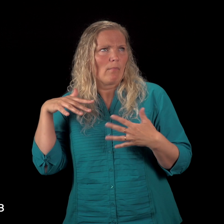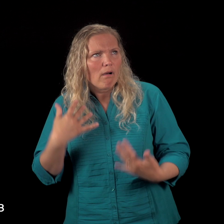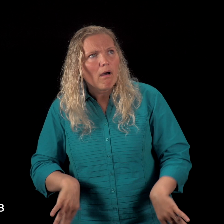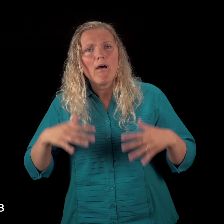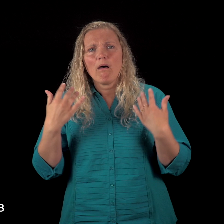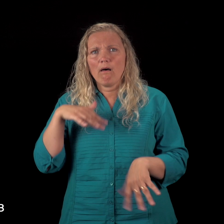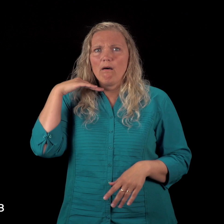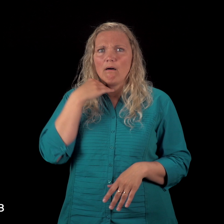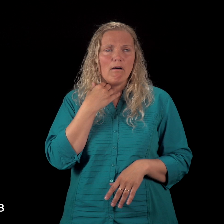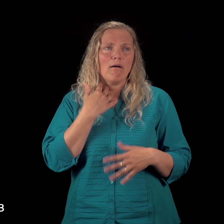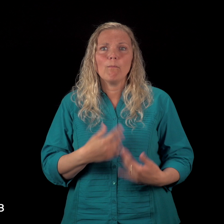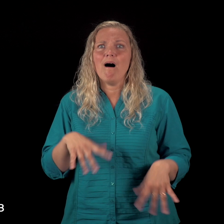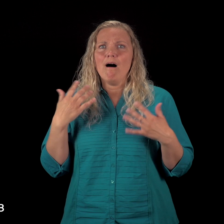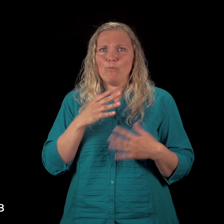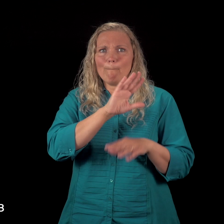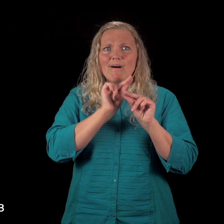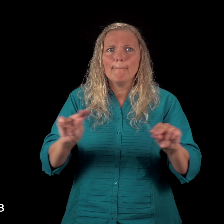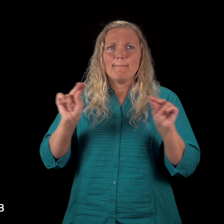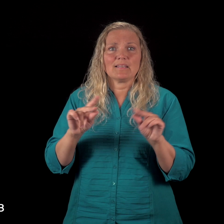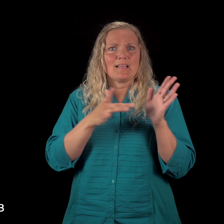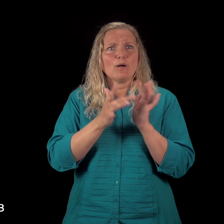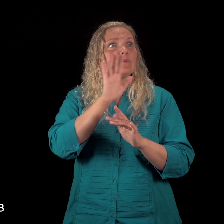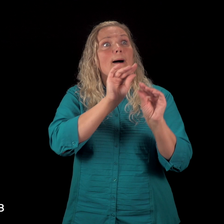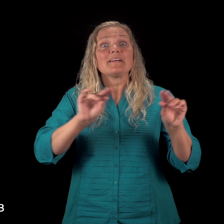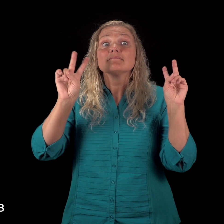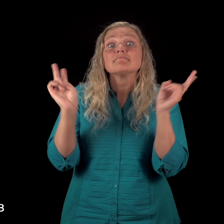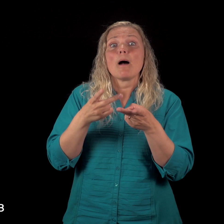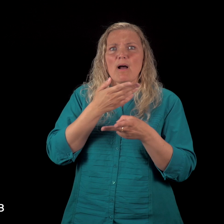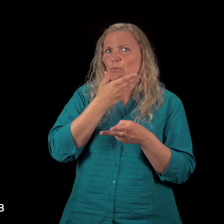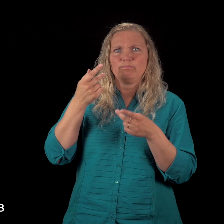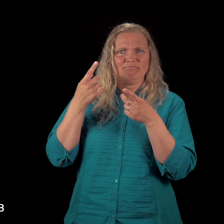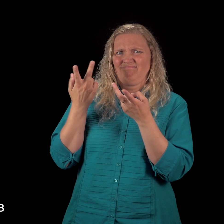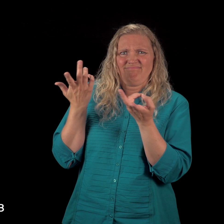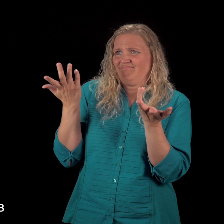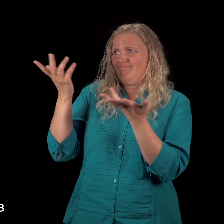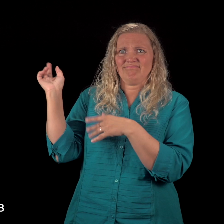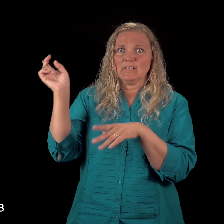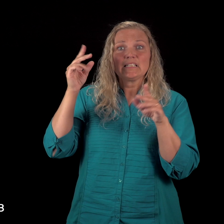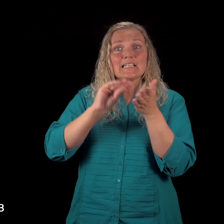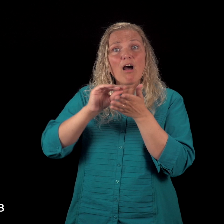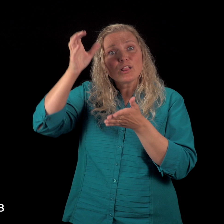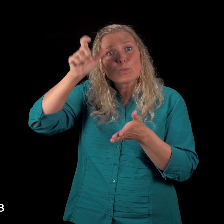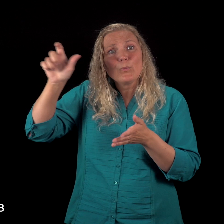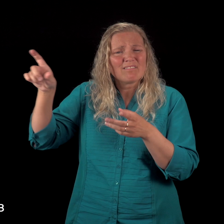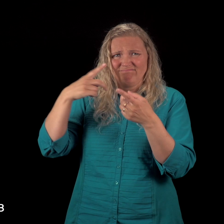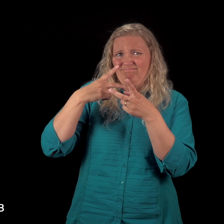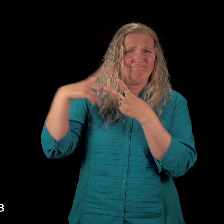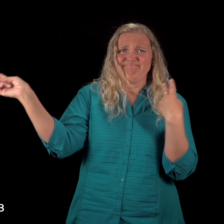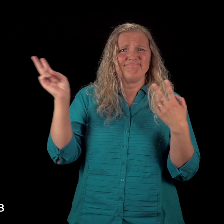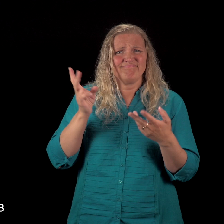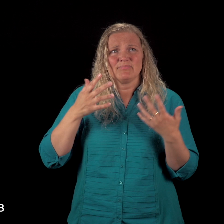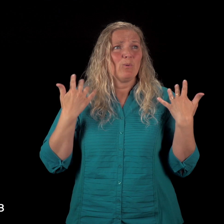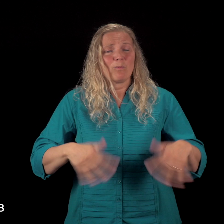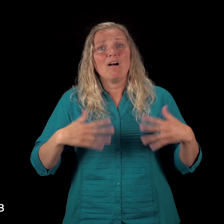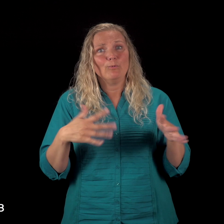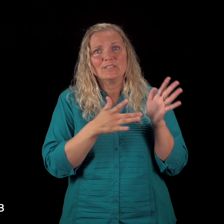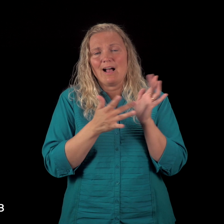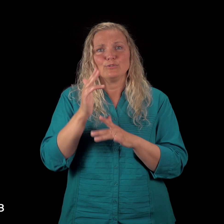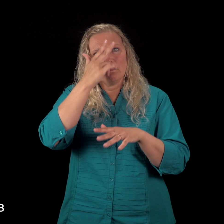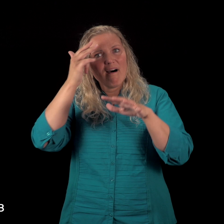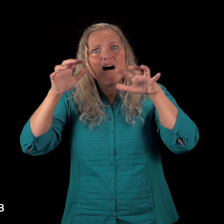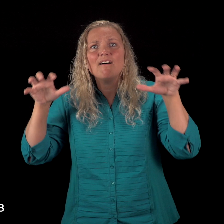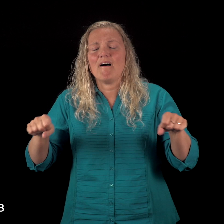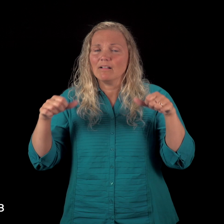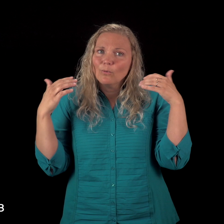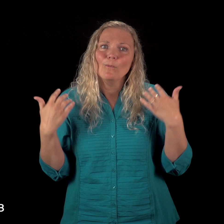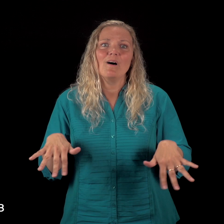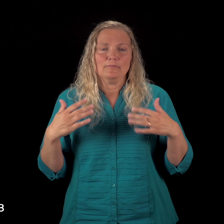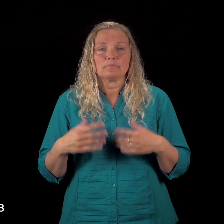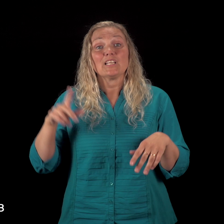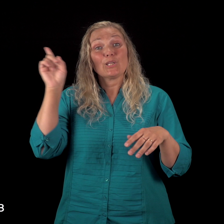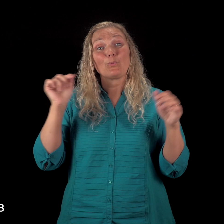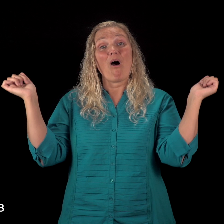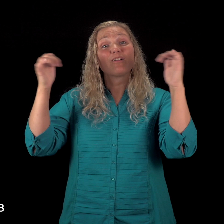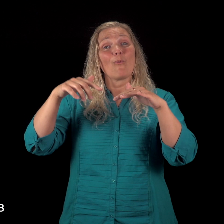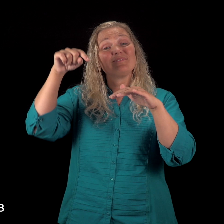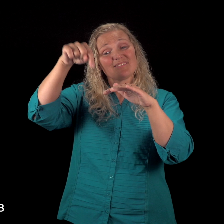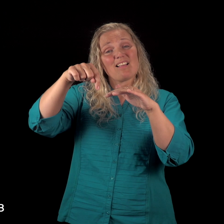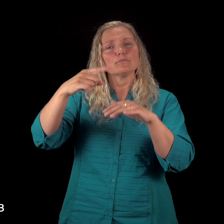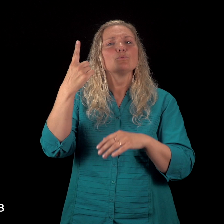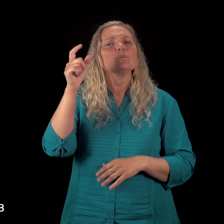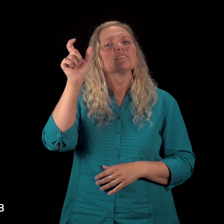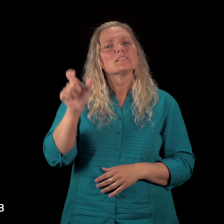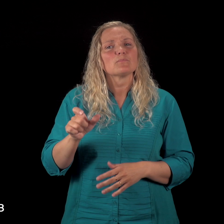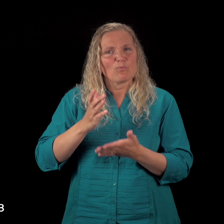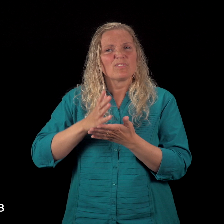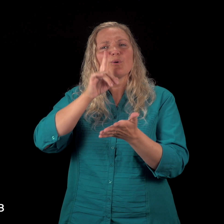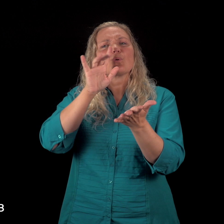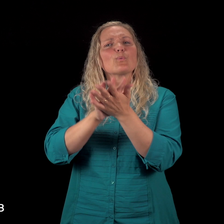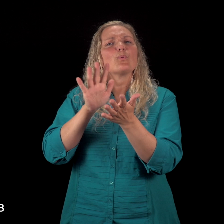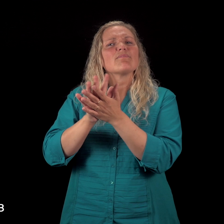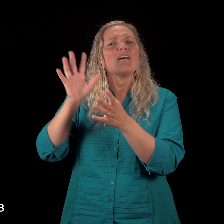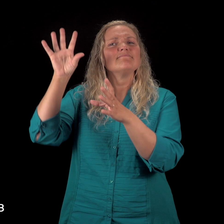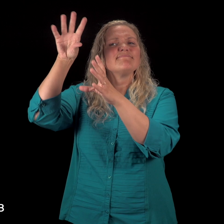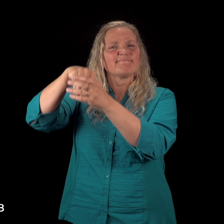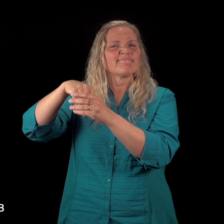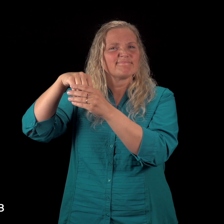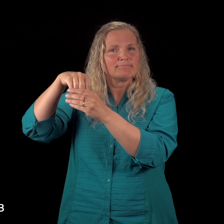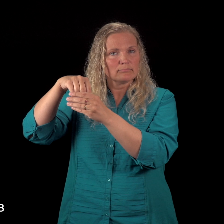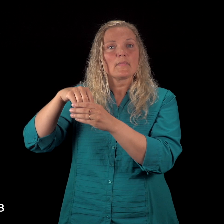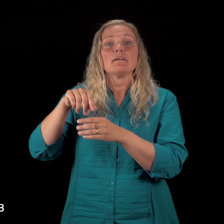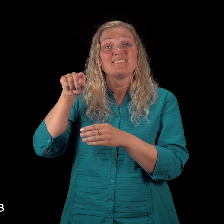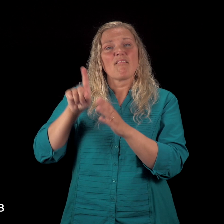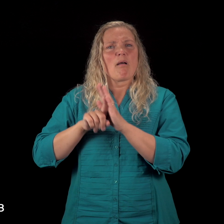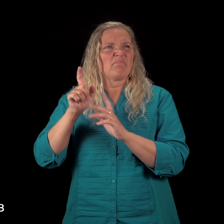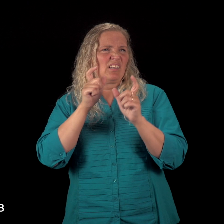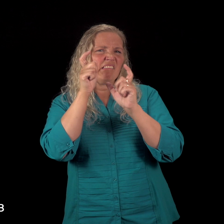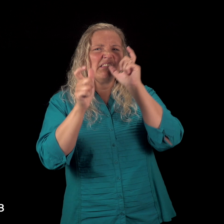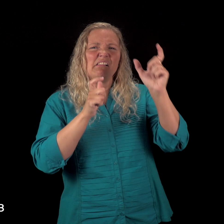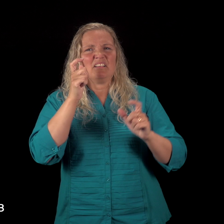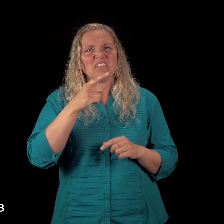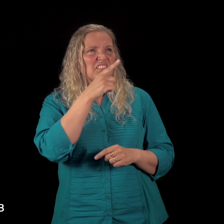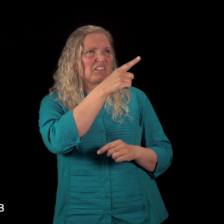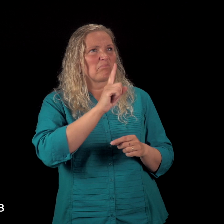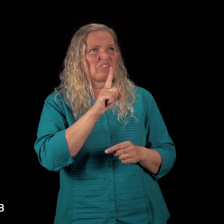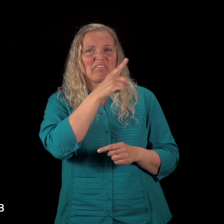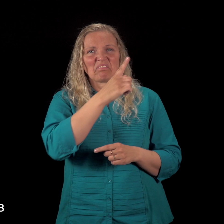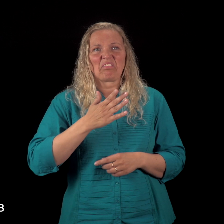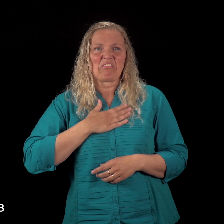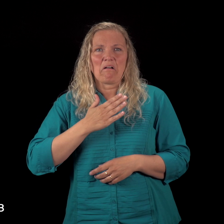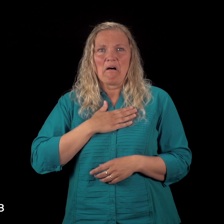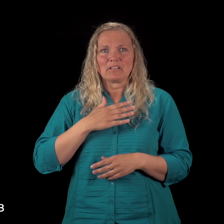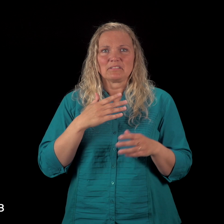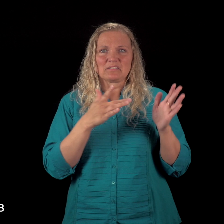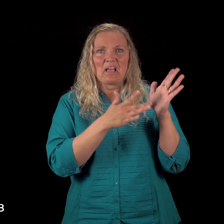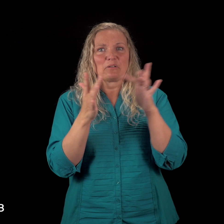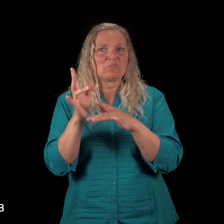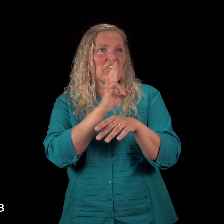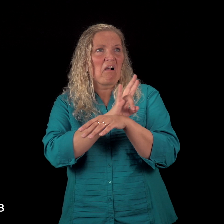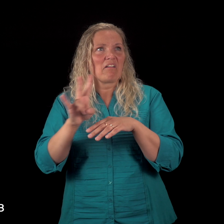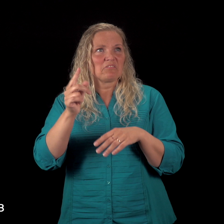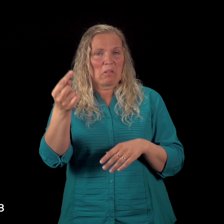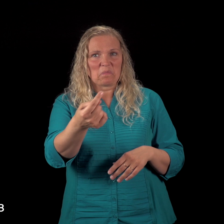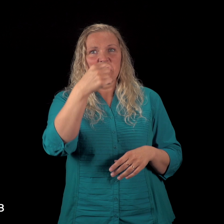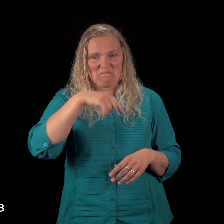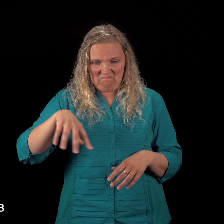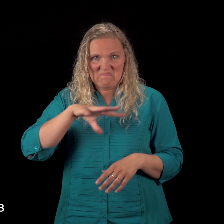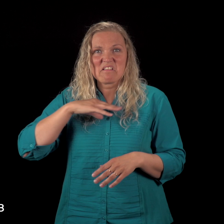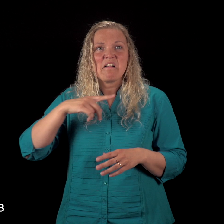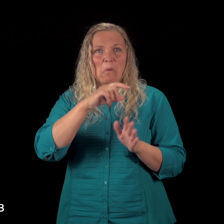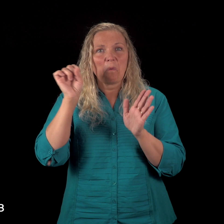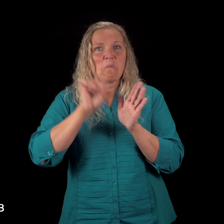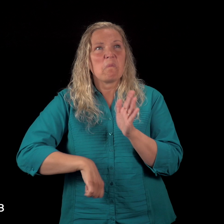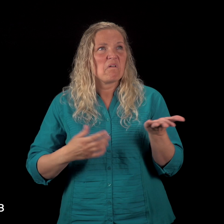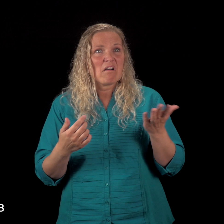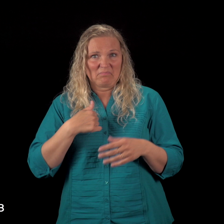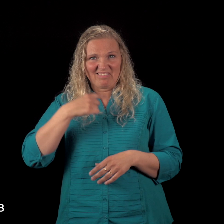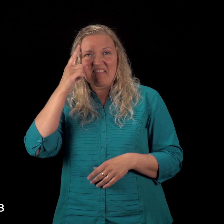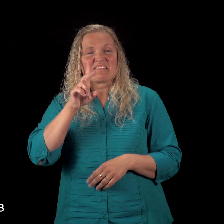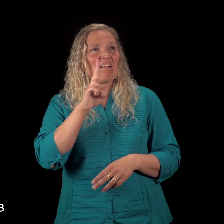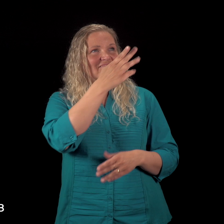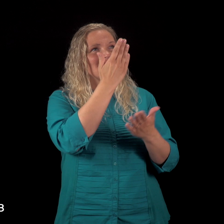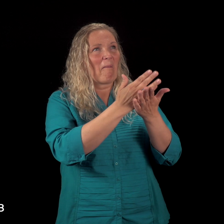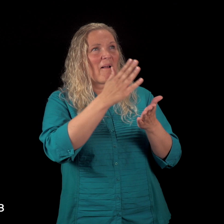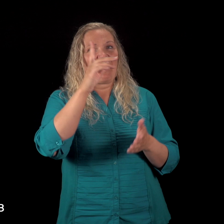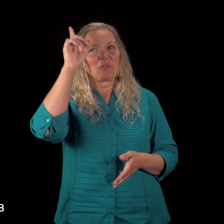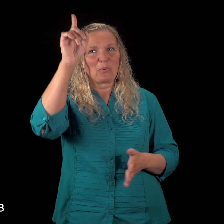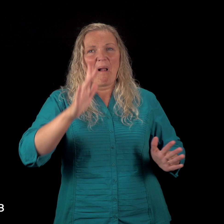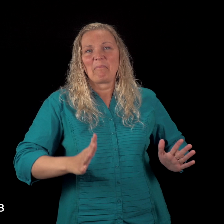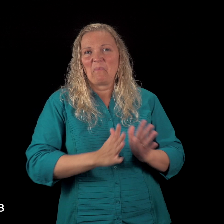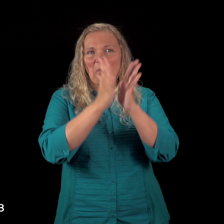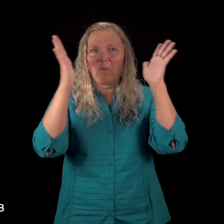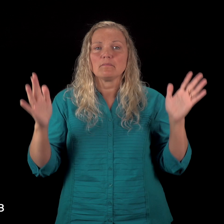Suddenly a man with an unclean spirit cried out in the synagogue: “What do You want with us, Jesus of Nazareth? Have You come to destroy us? I know who You are—the Holy One of God!” But Jesus rebuked the spirit.